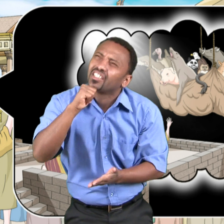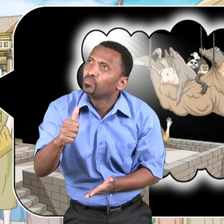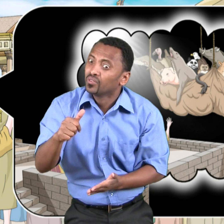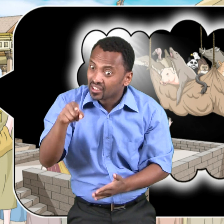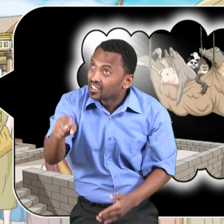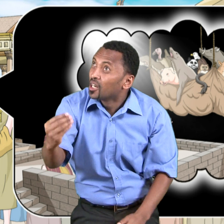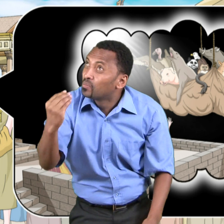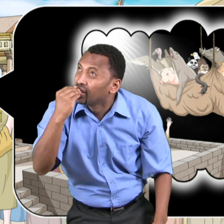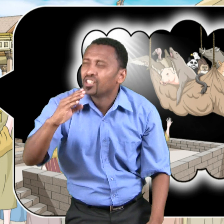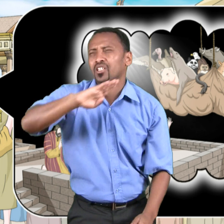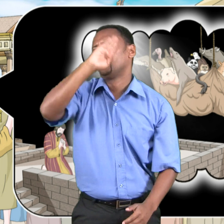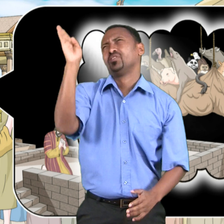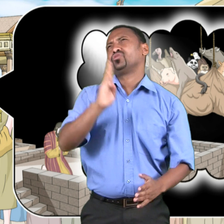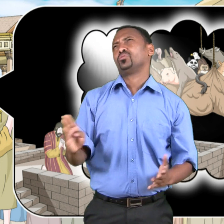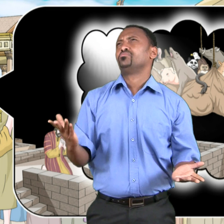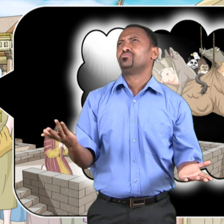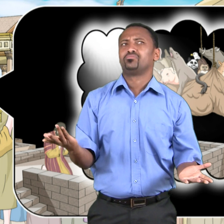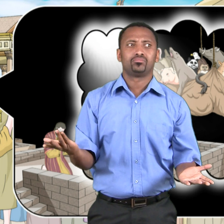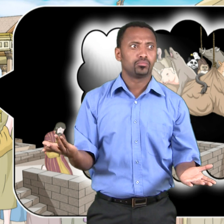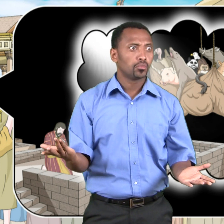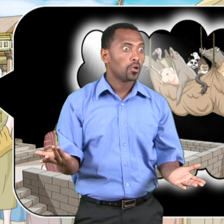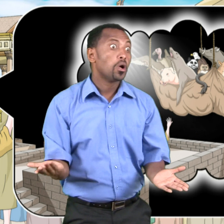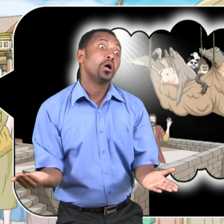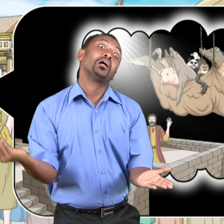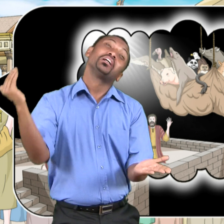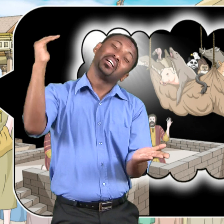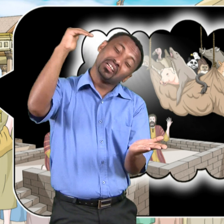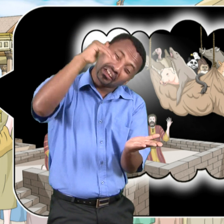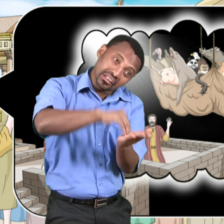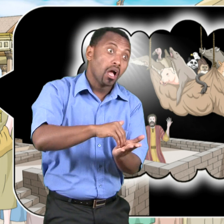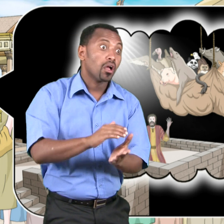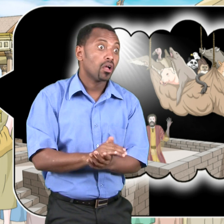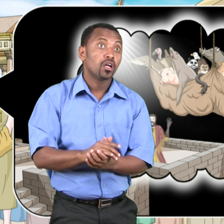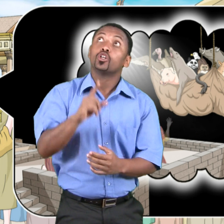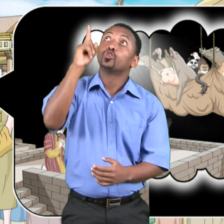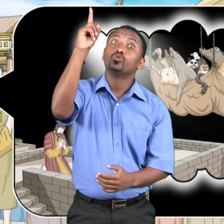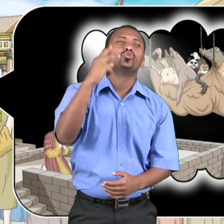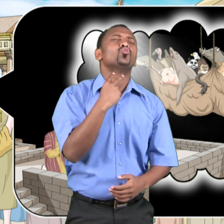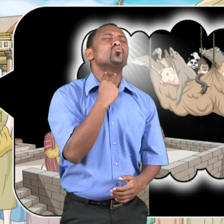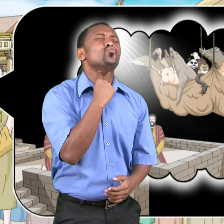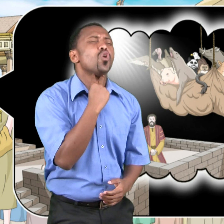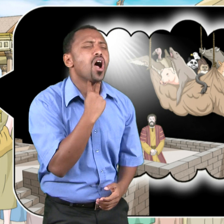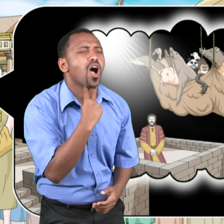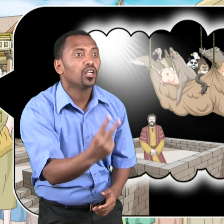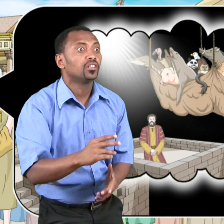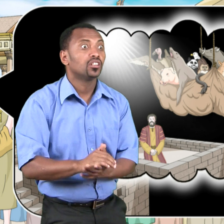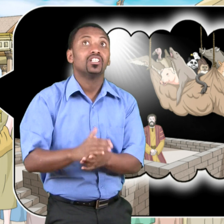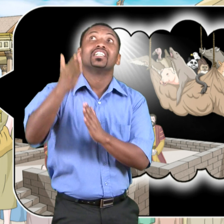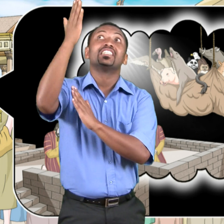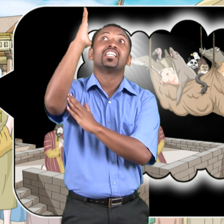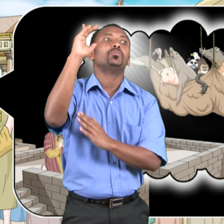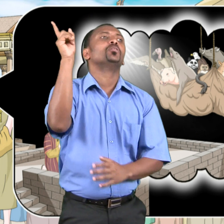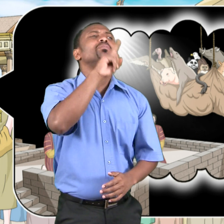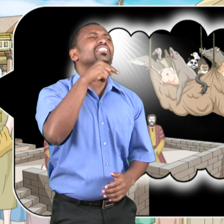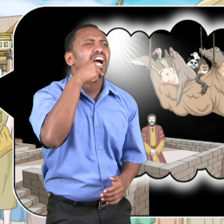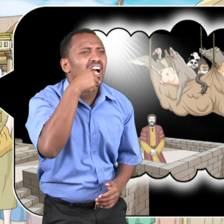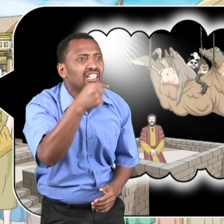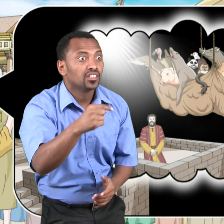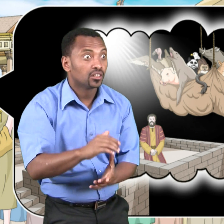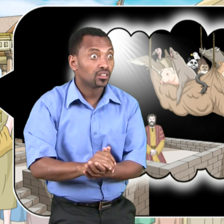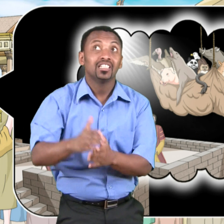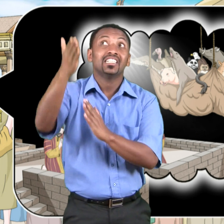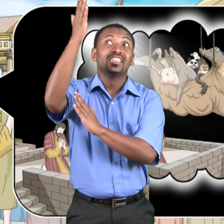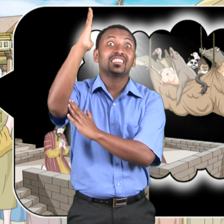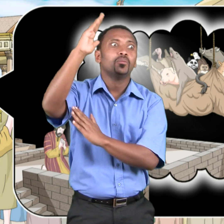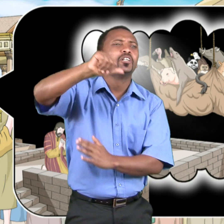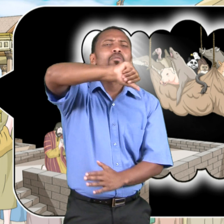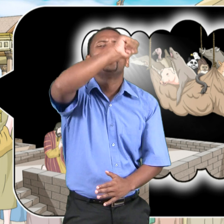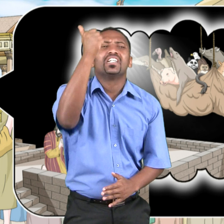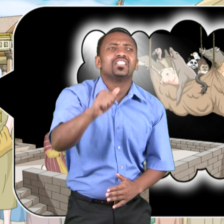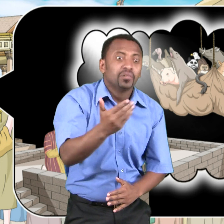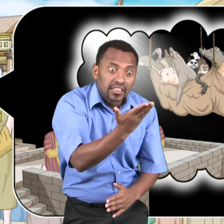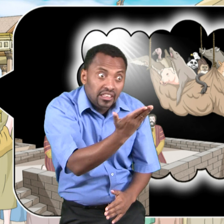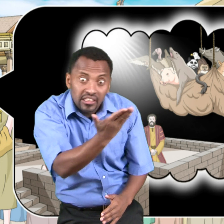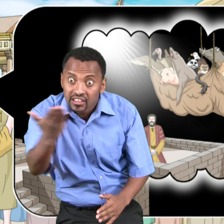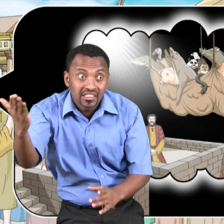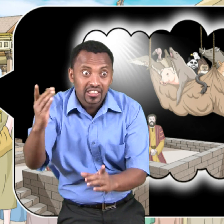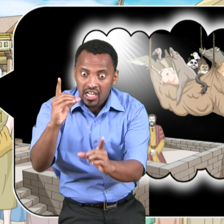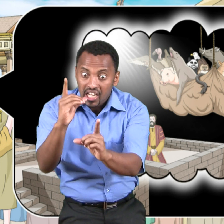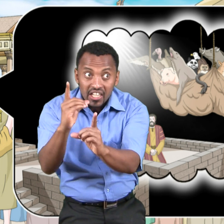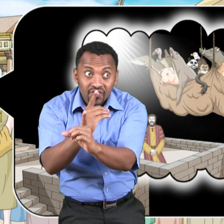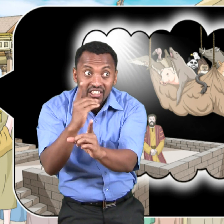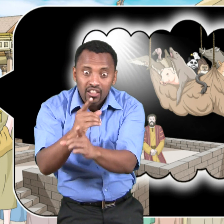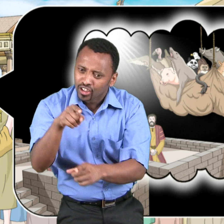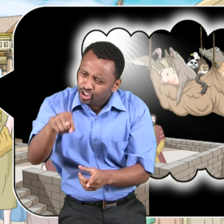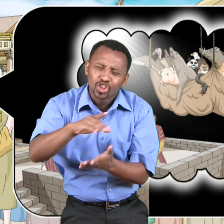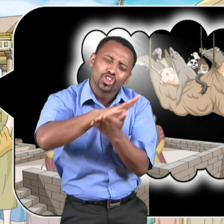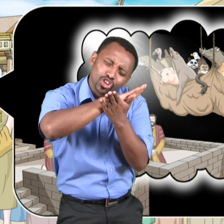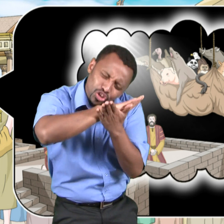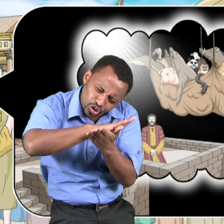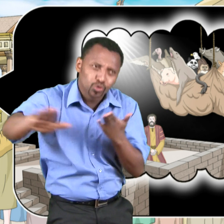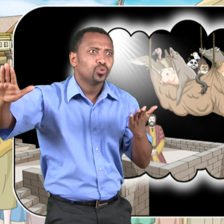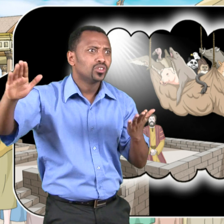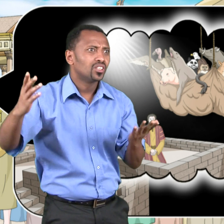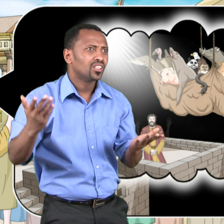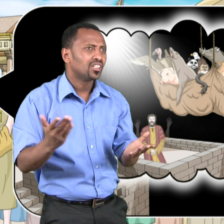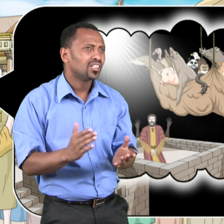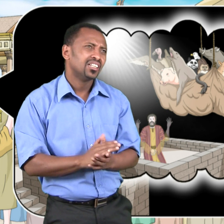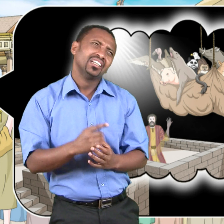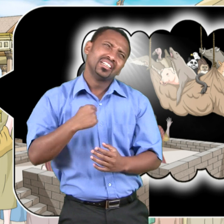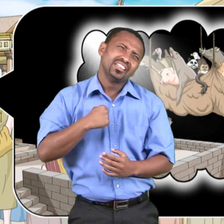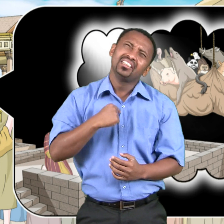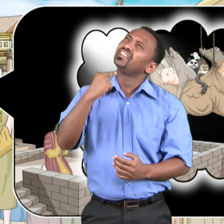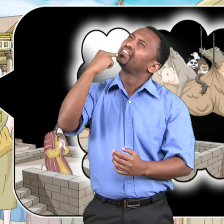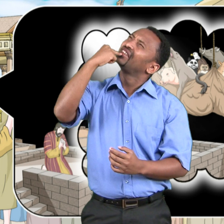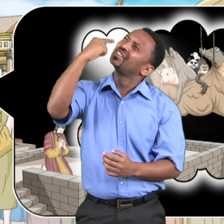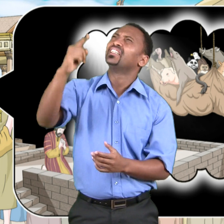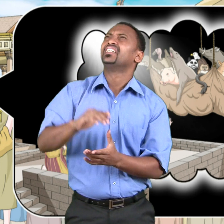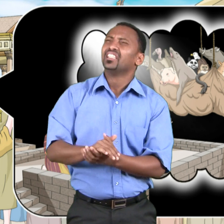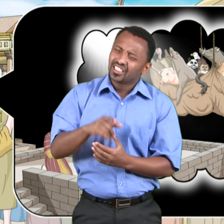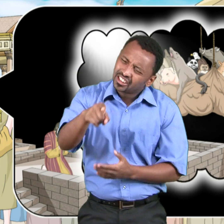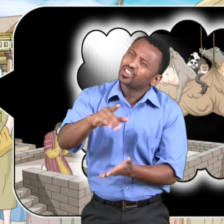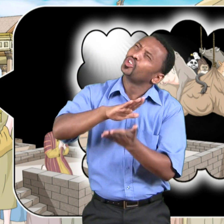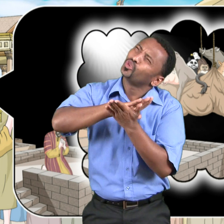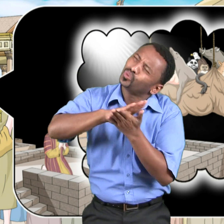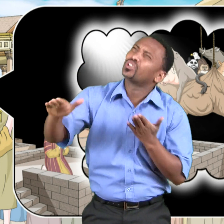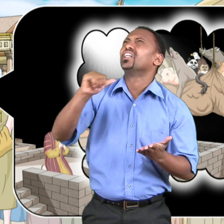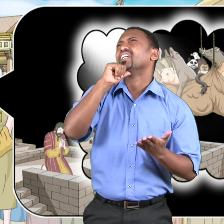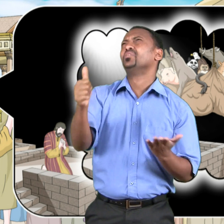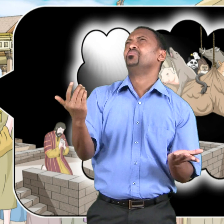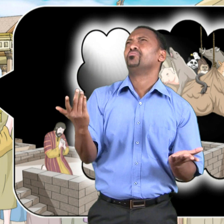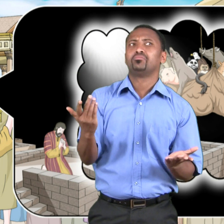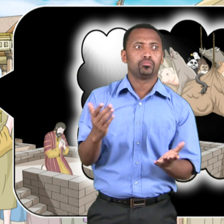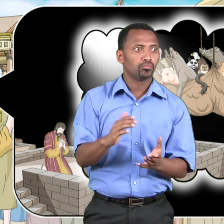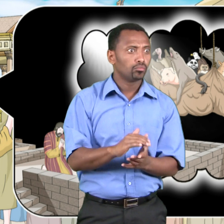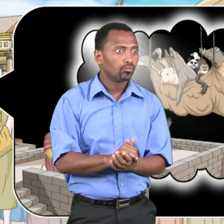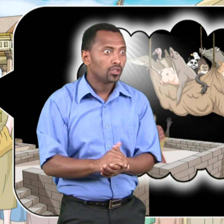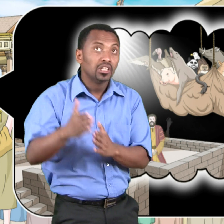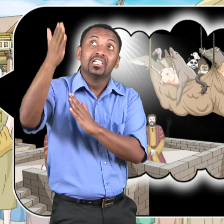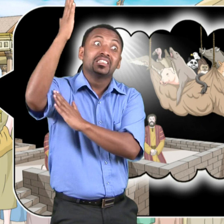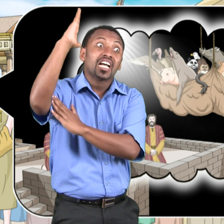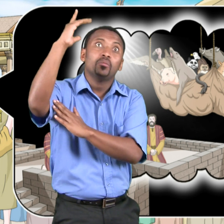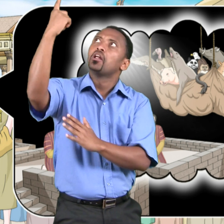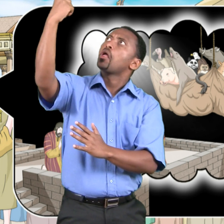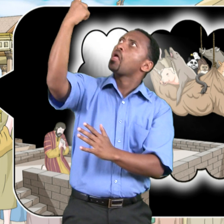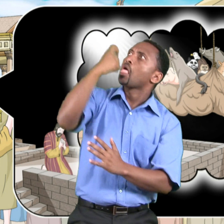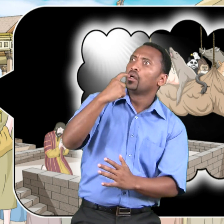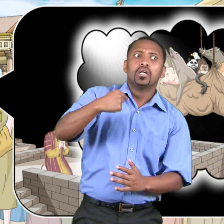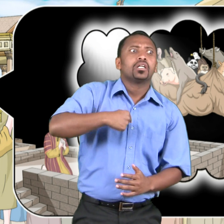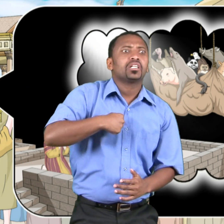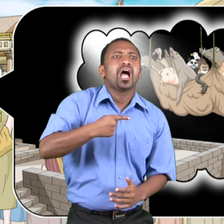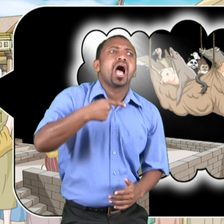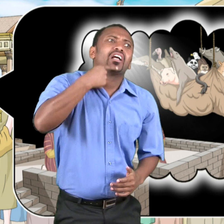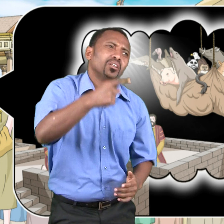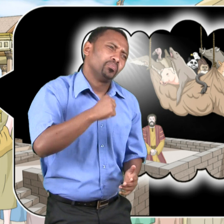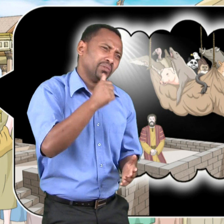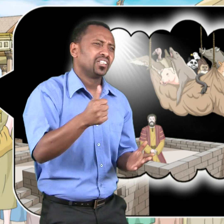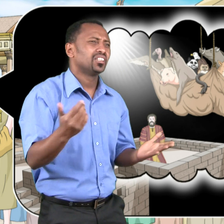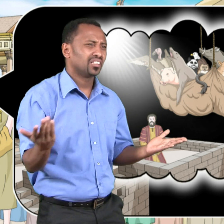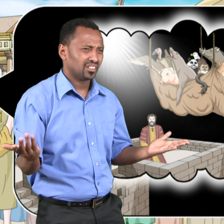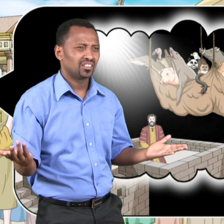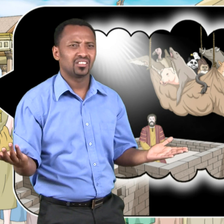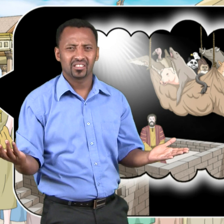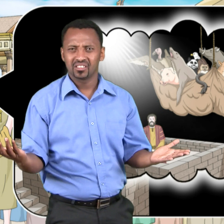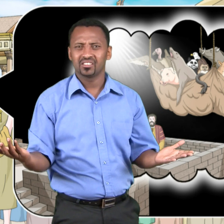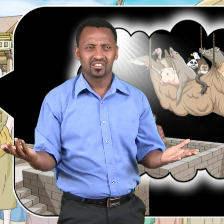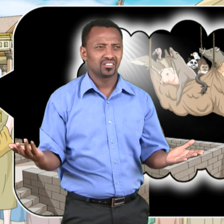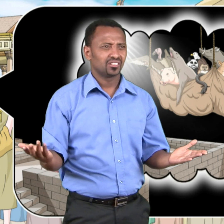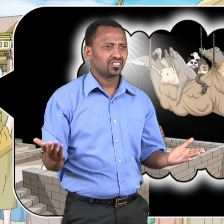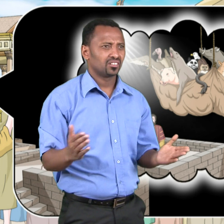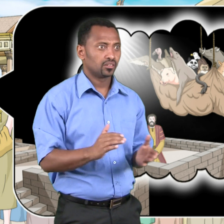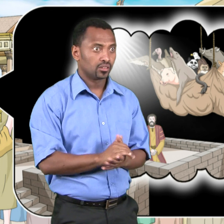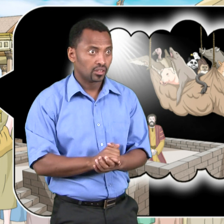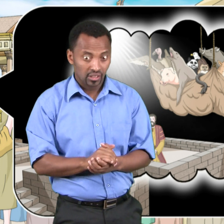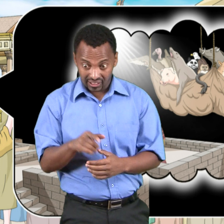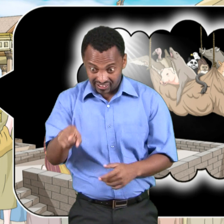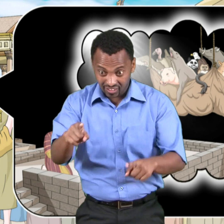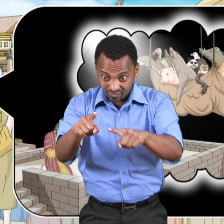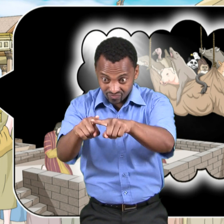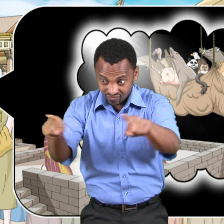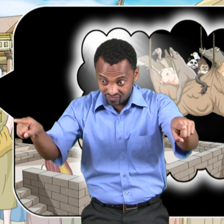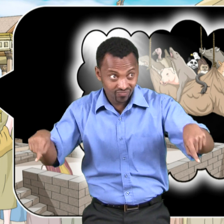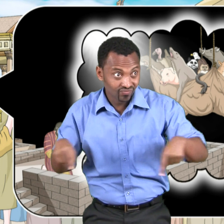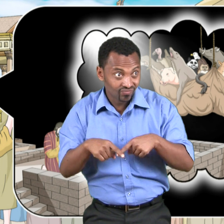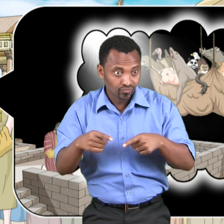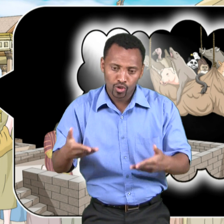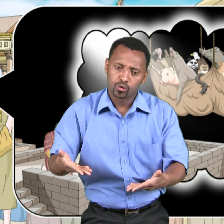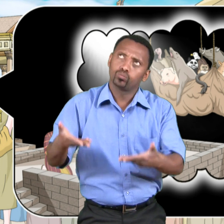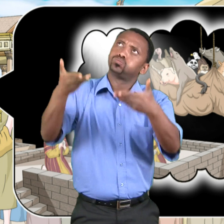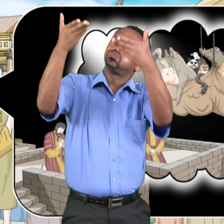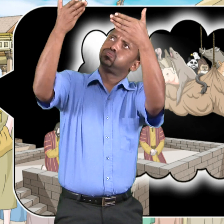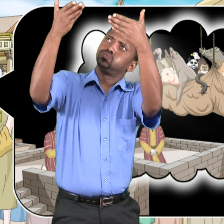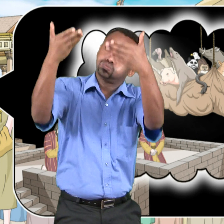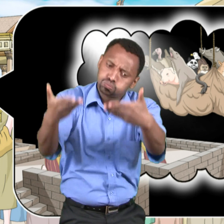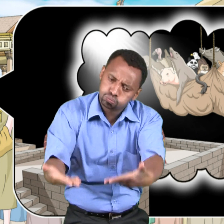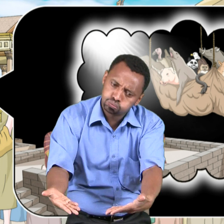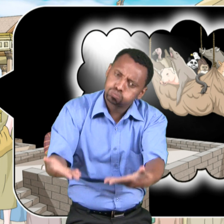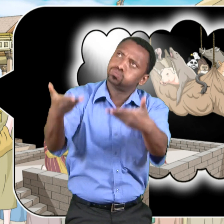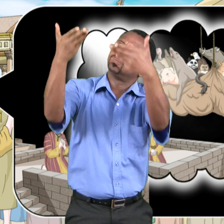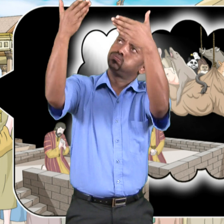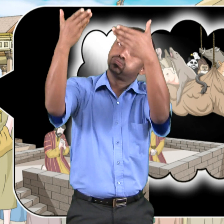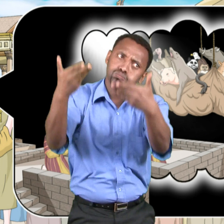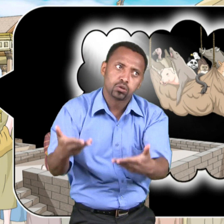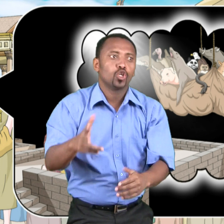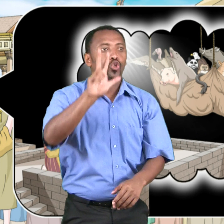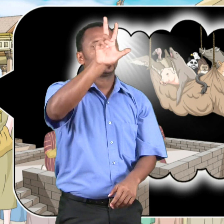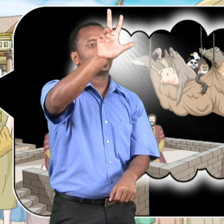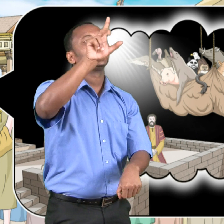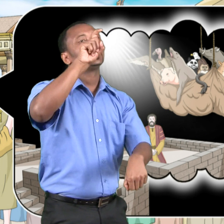But the voice spoke from heaven a second time, ‘Do not call anything impure that God has made clean.’